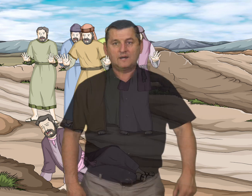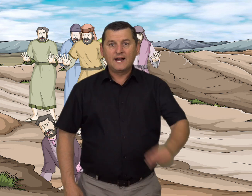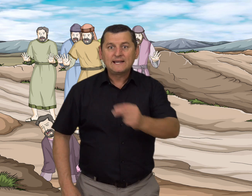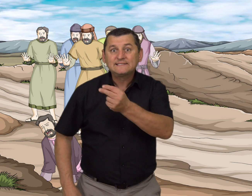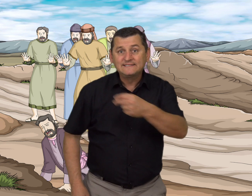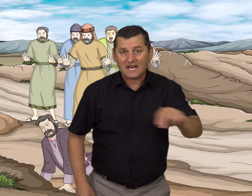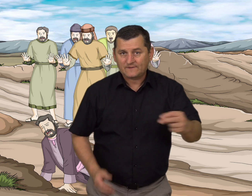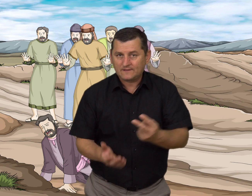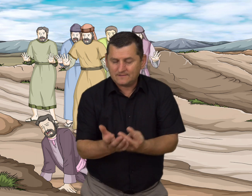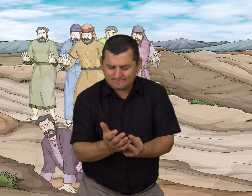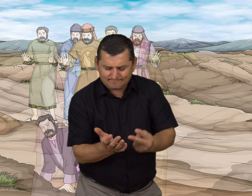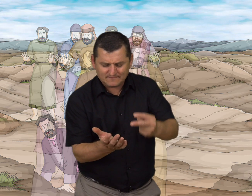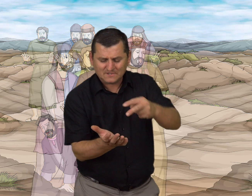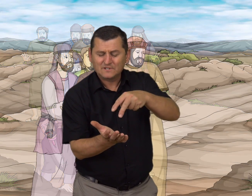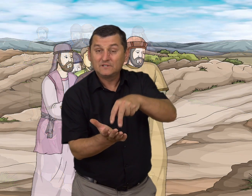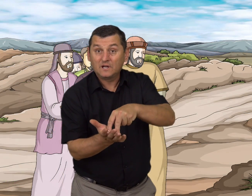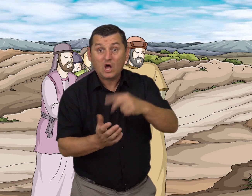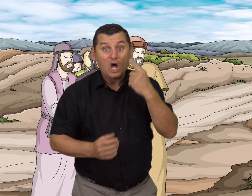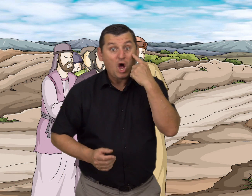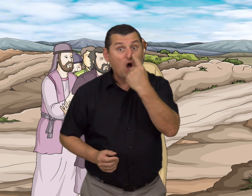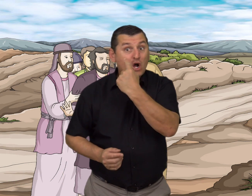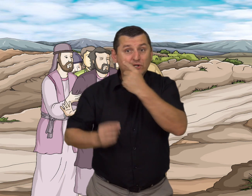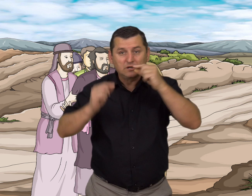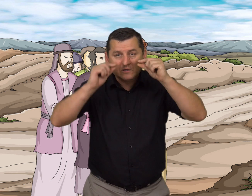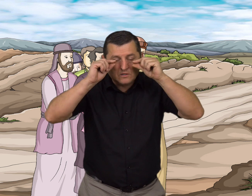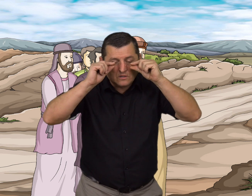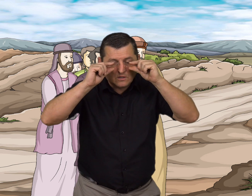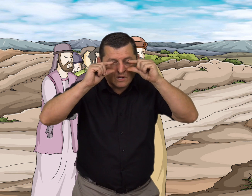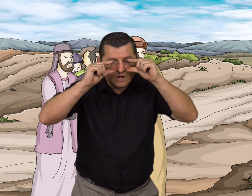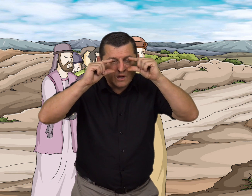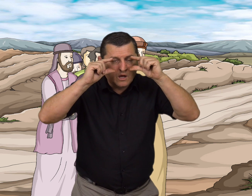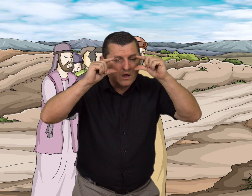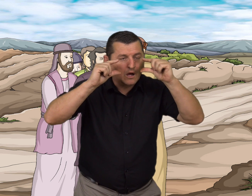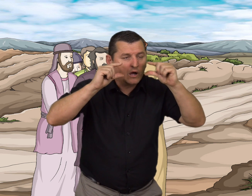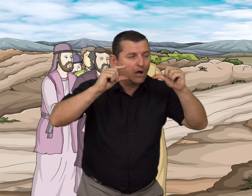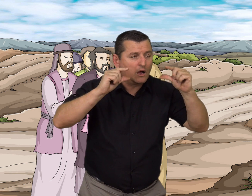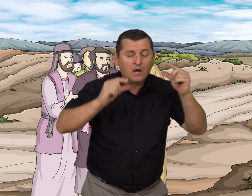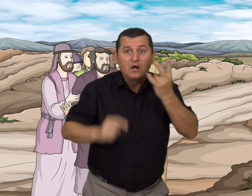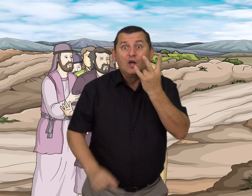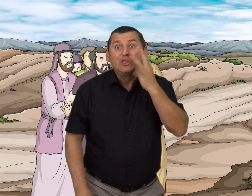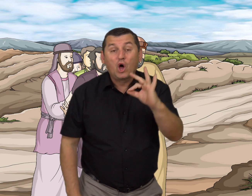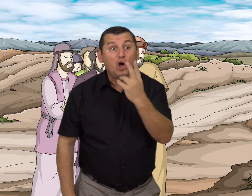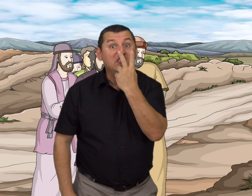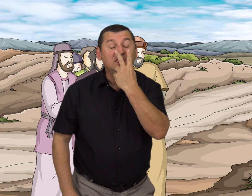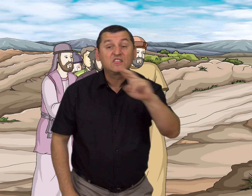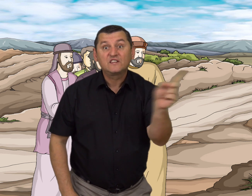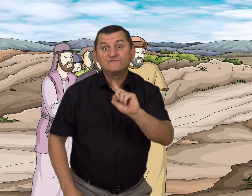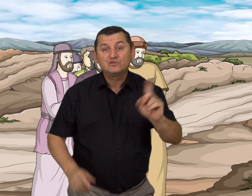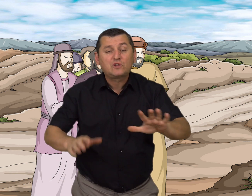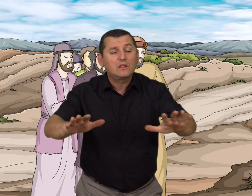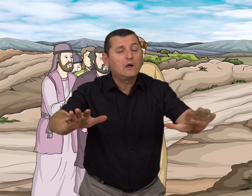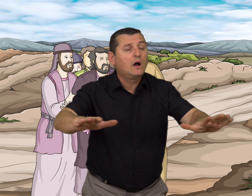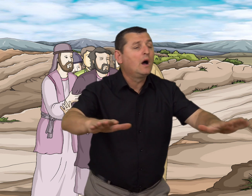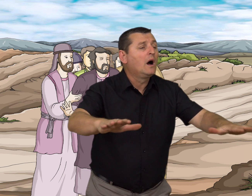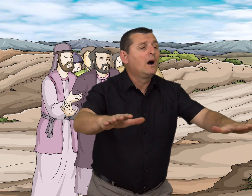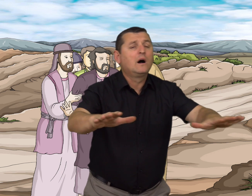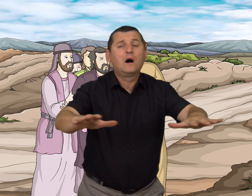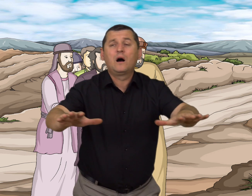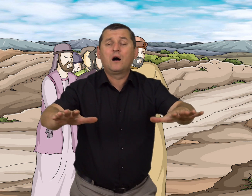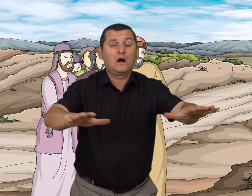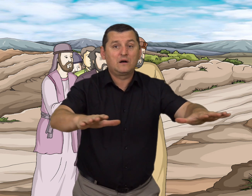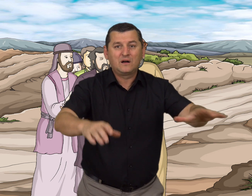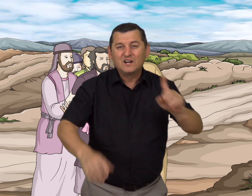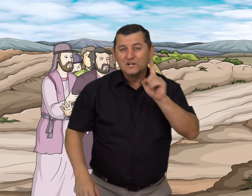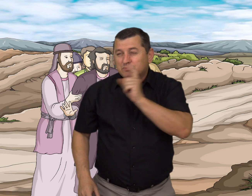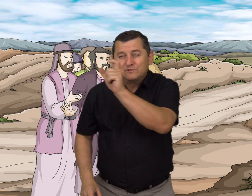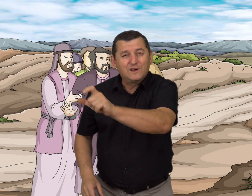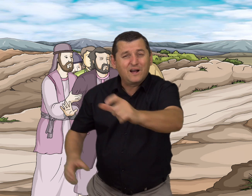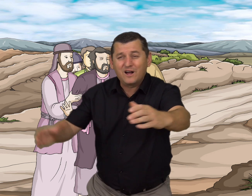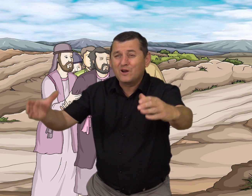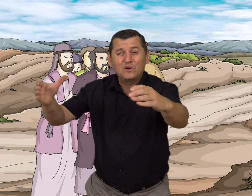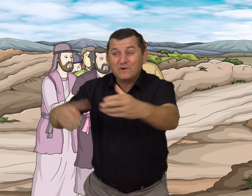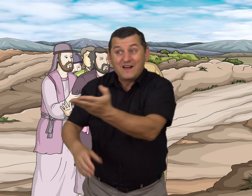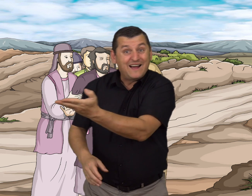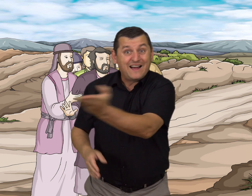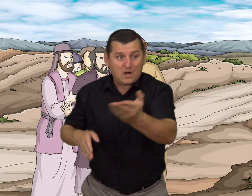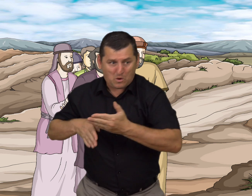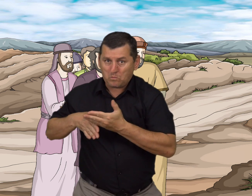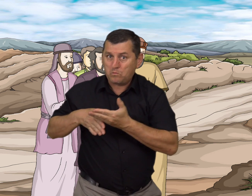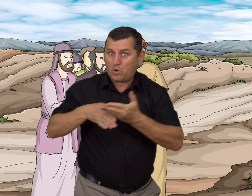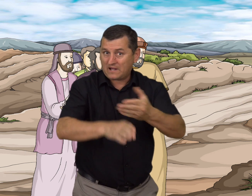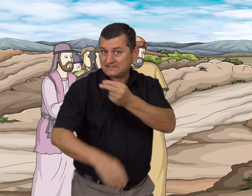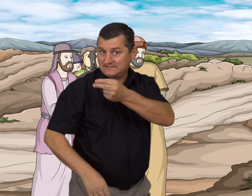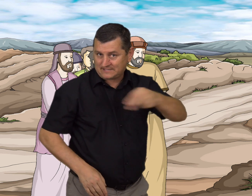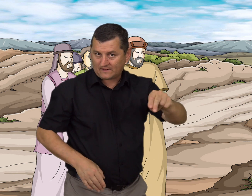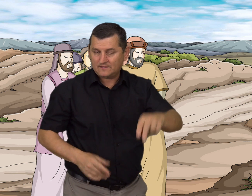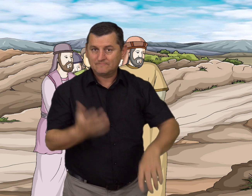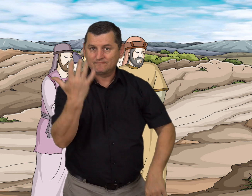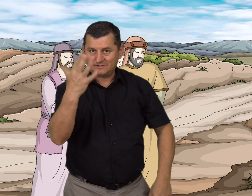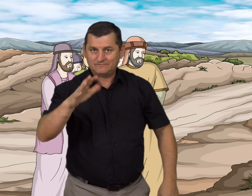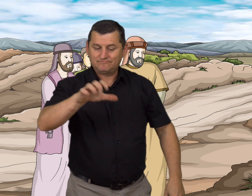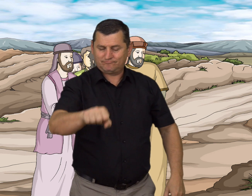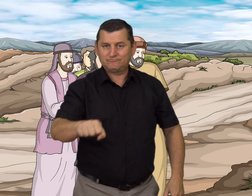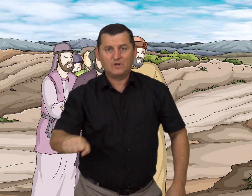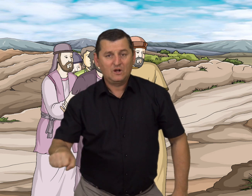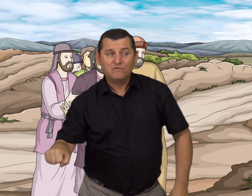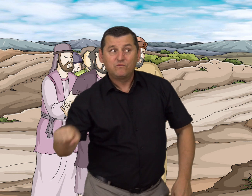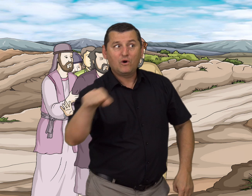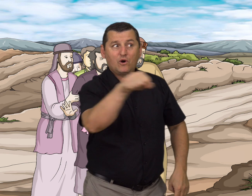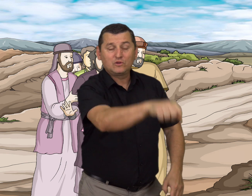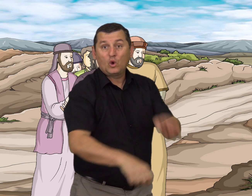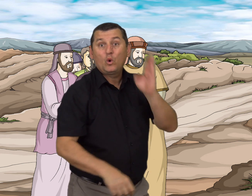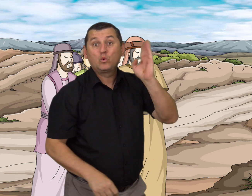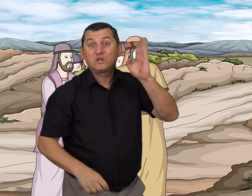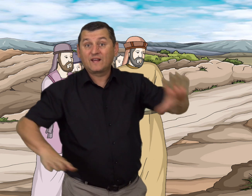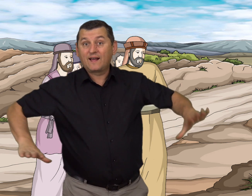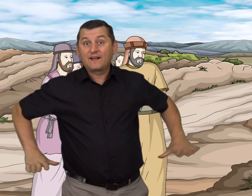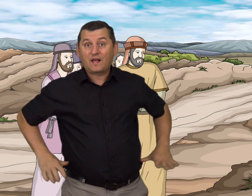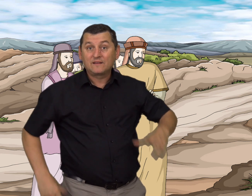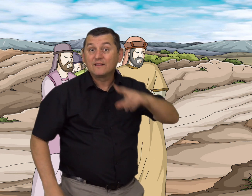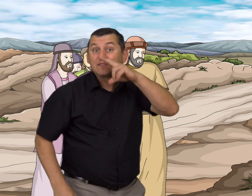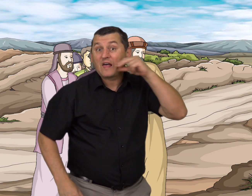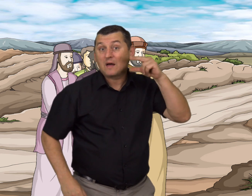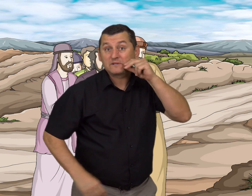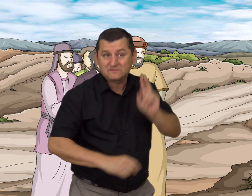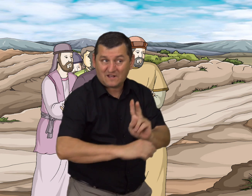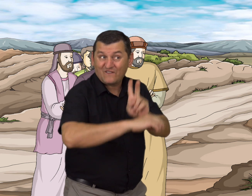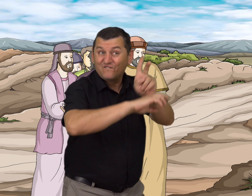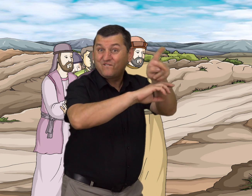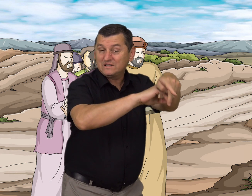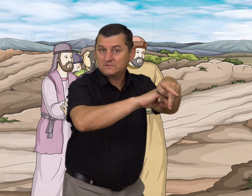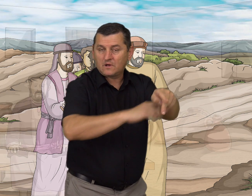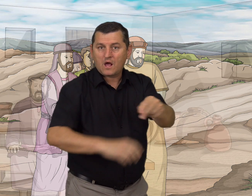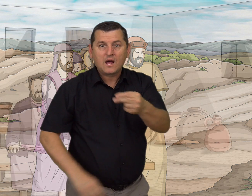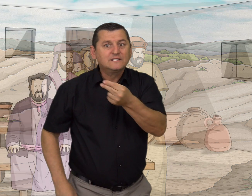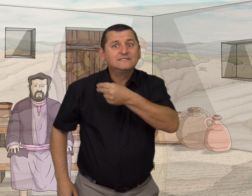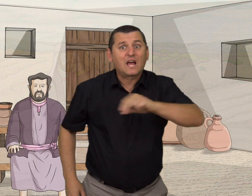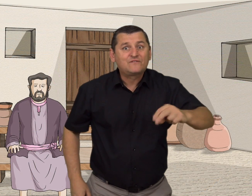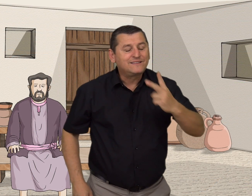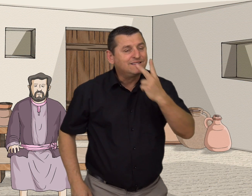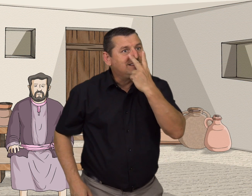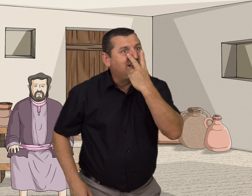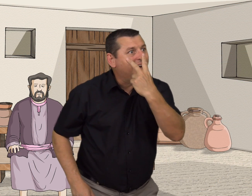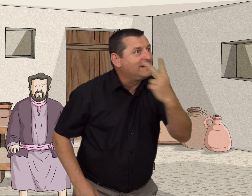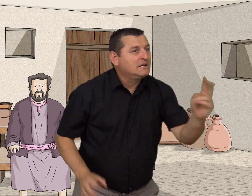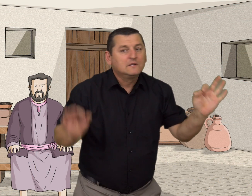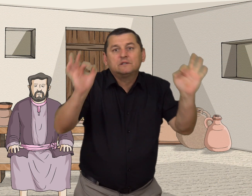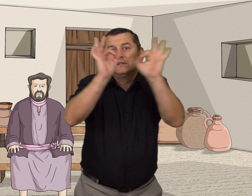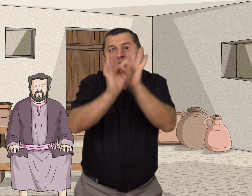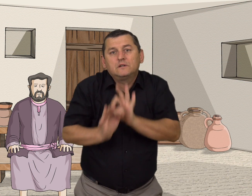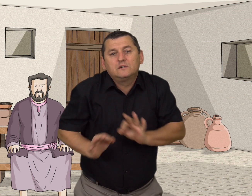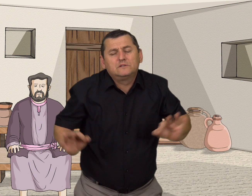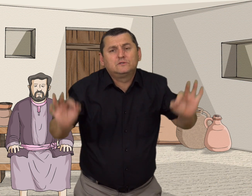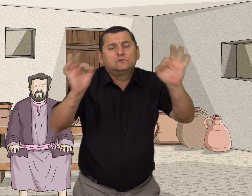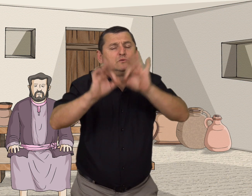So they led him by the hand into Damascus.